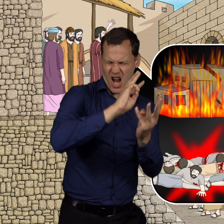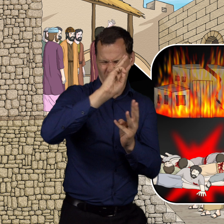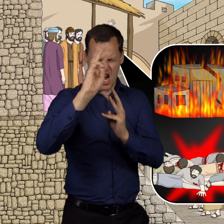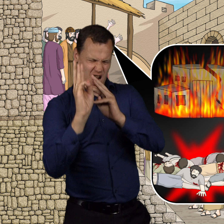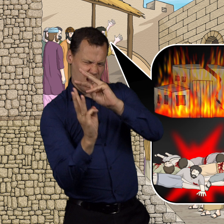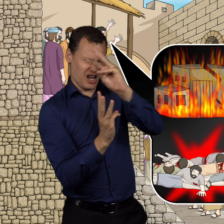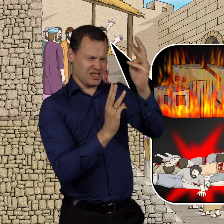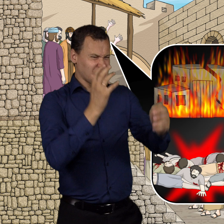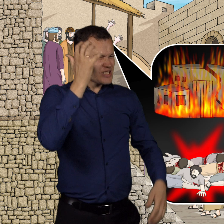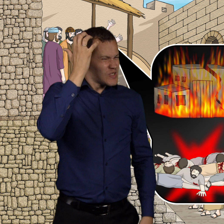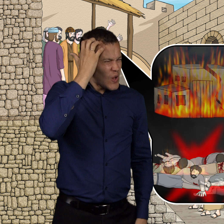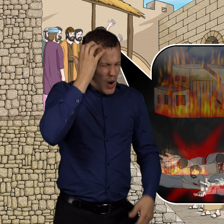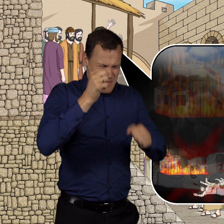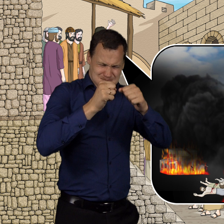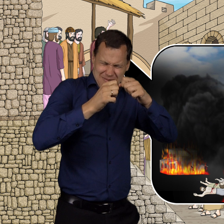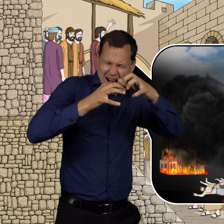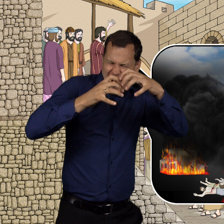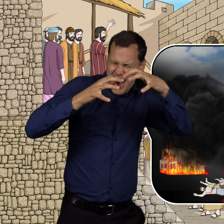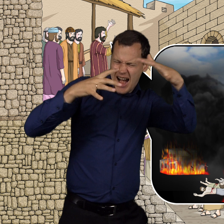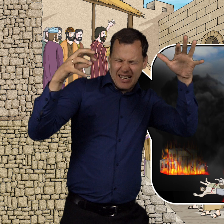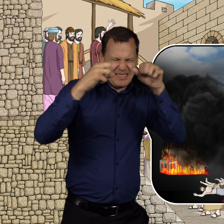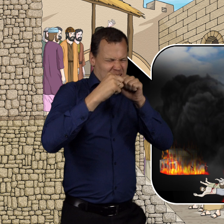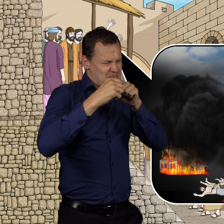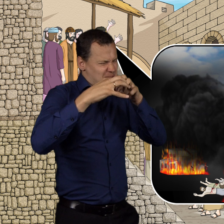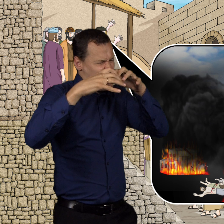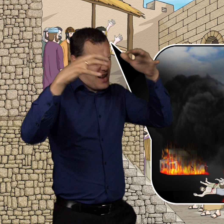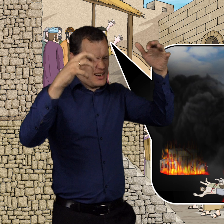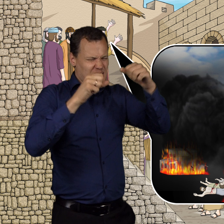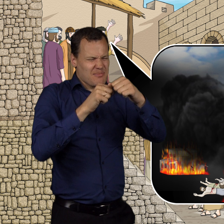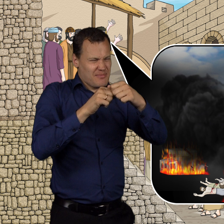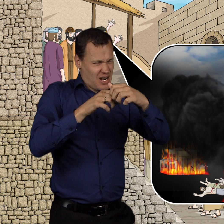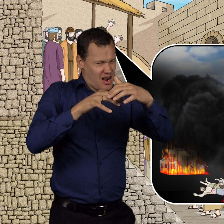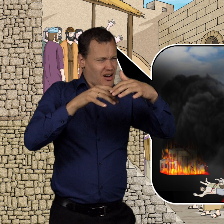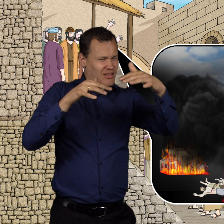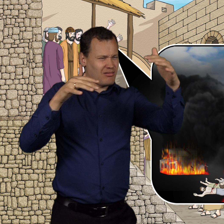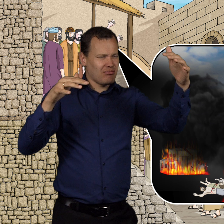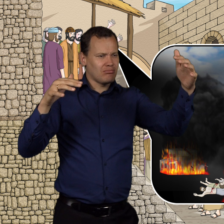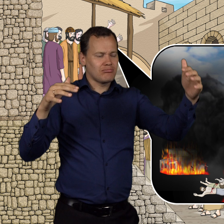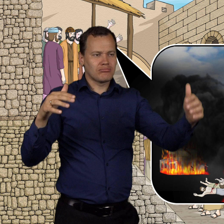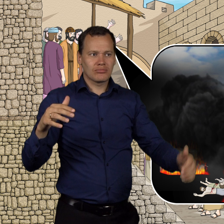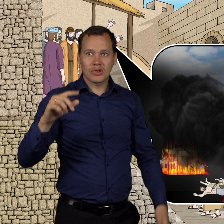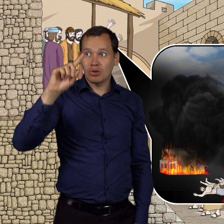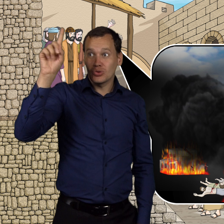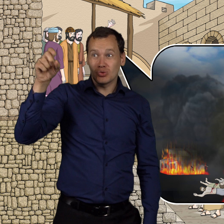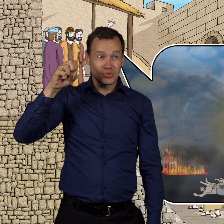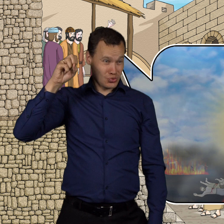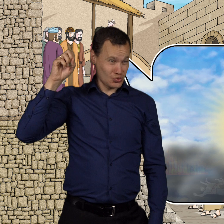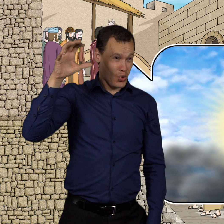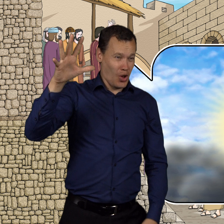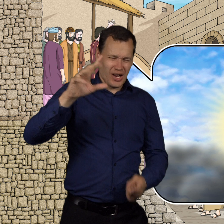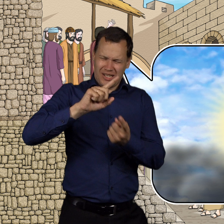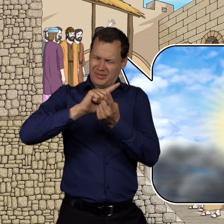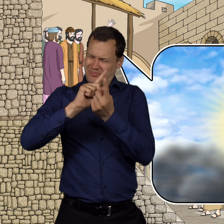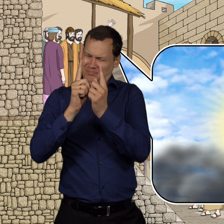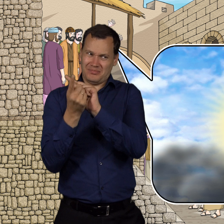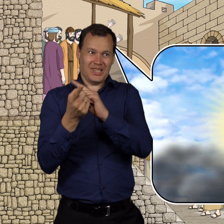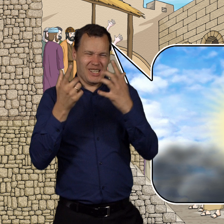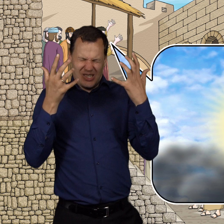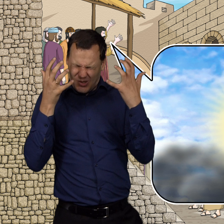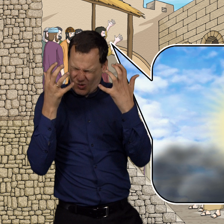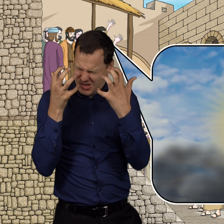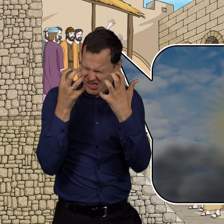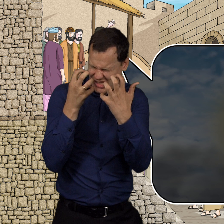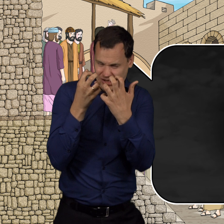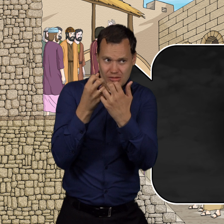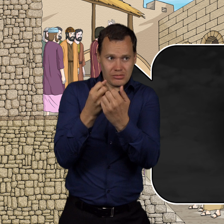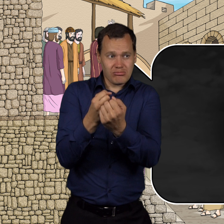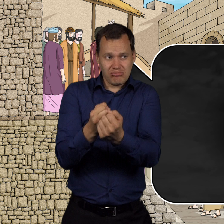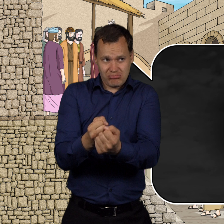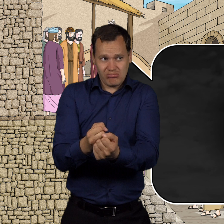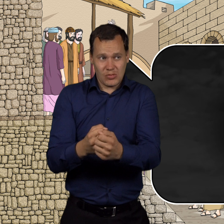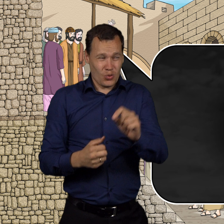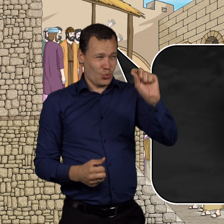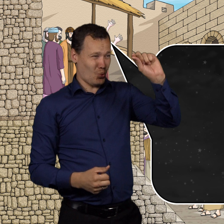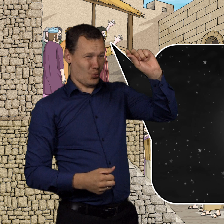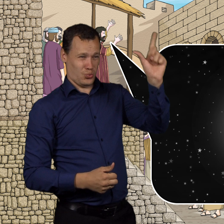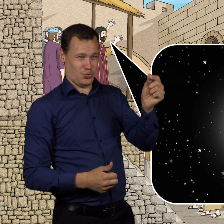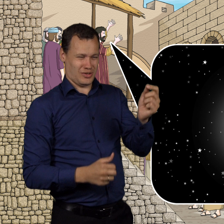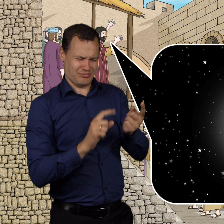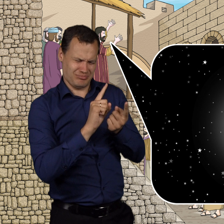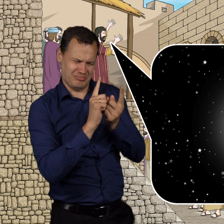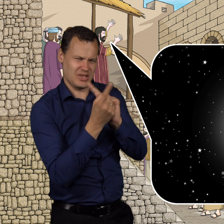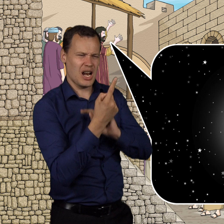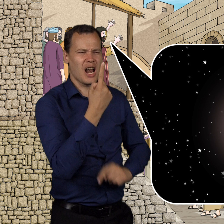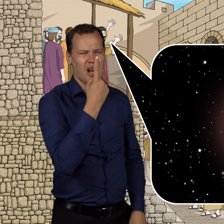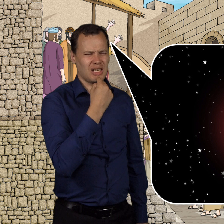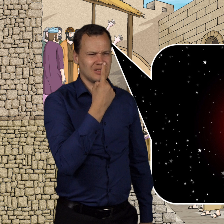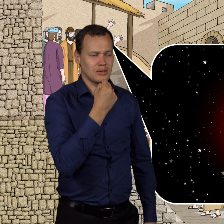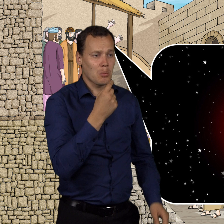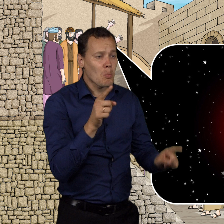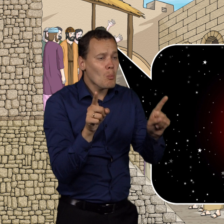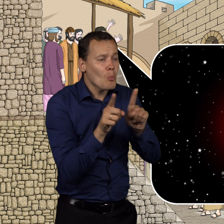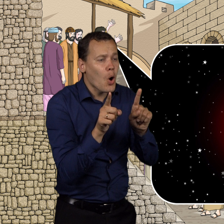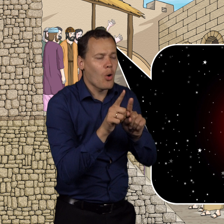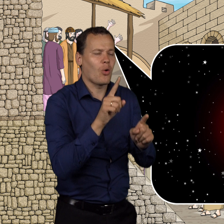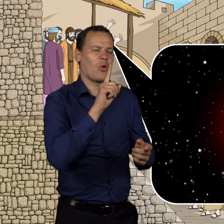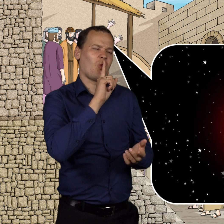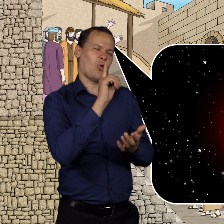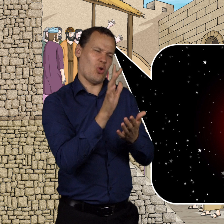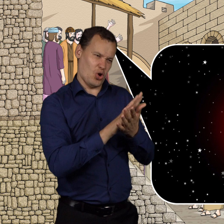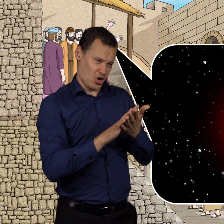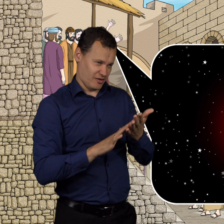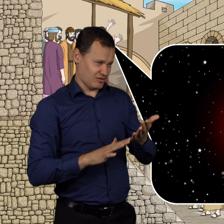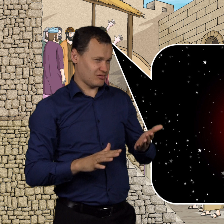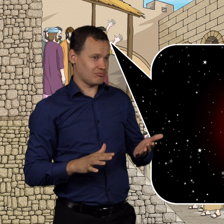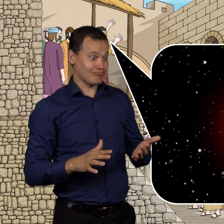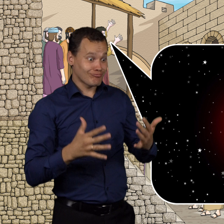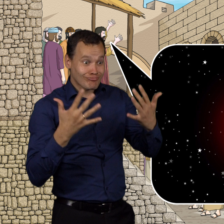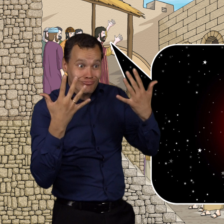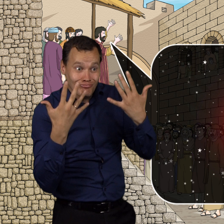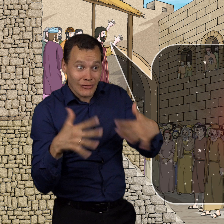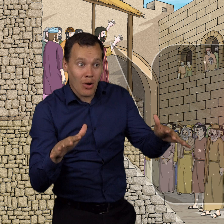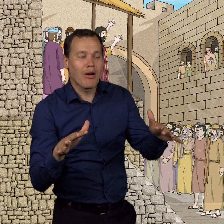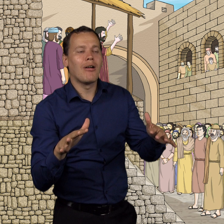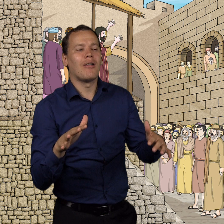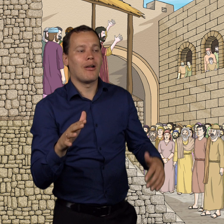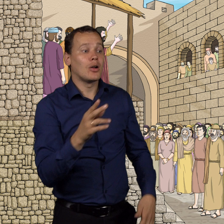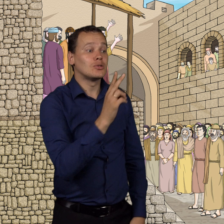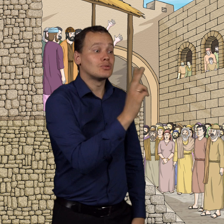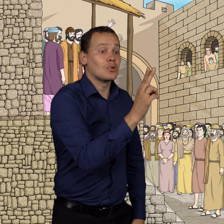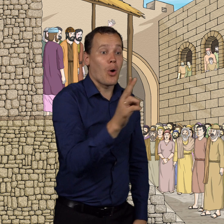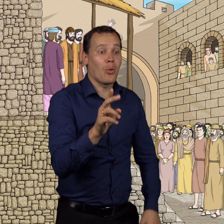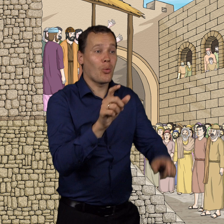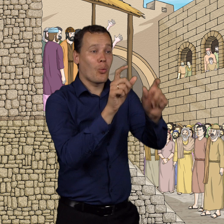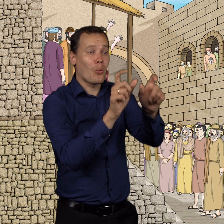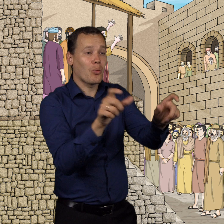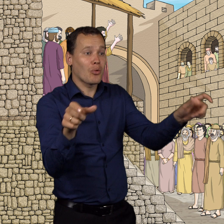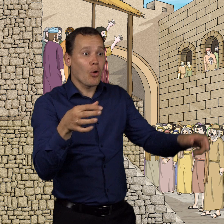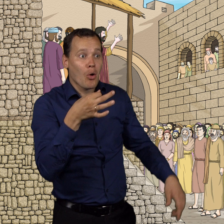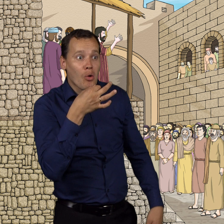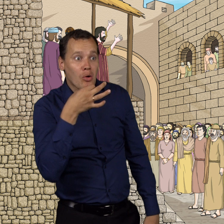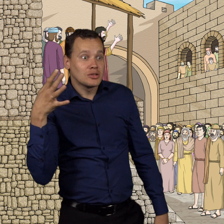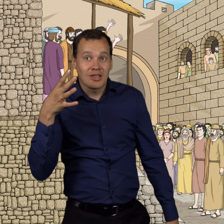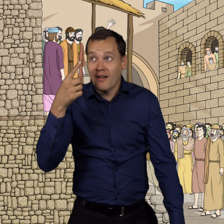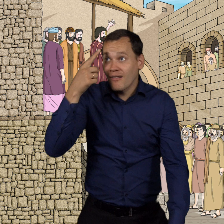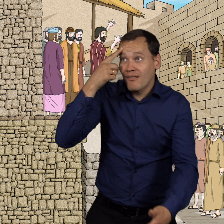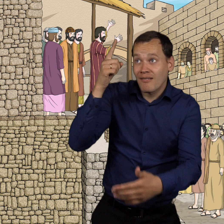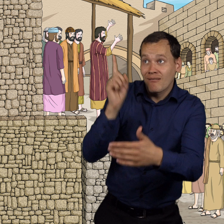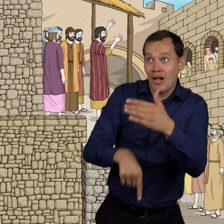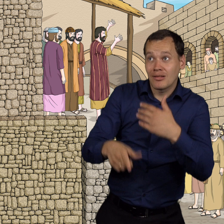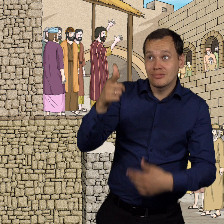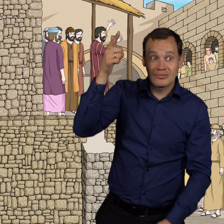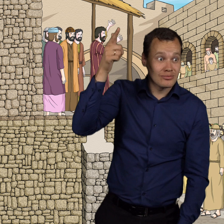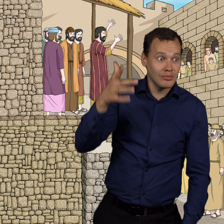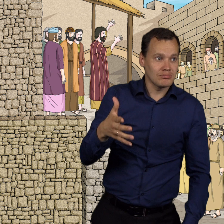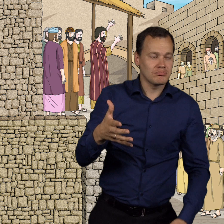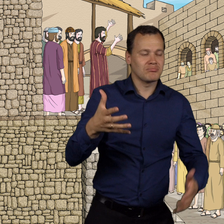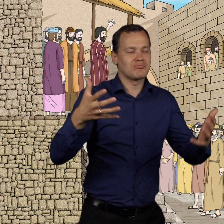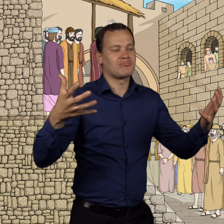The sun will be turned to darkness, and the moon to blood, before the coming of the great and glorious Day of the Lord.